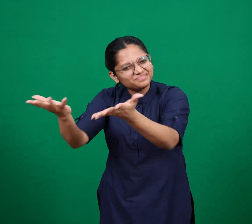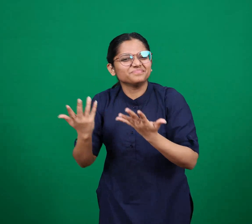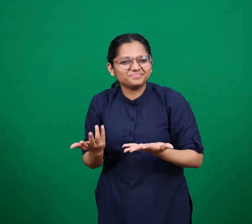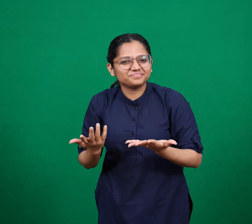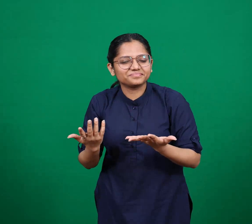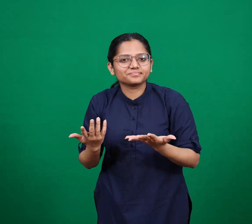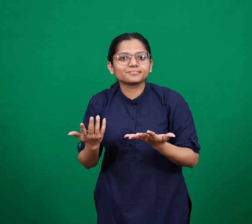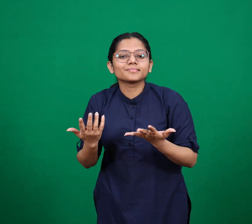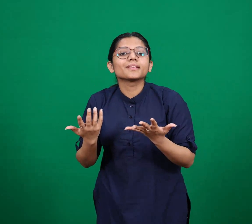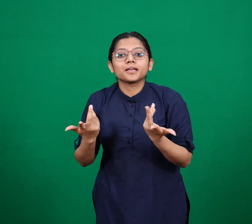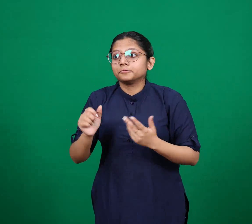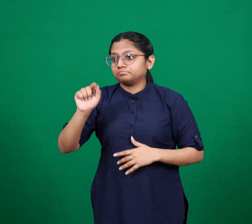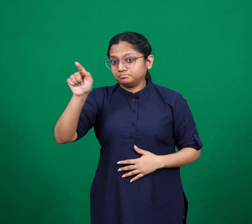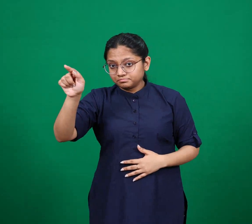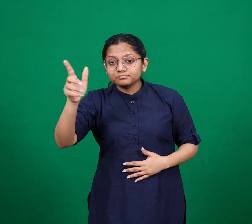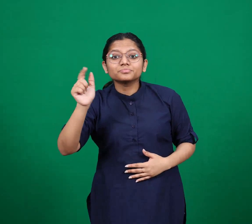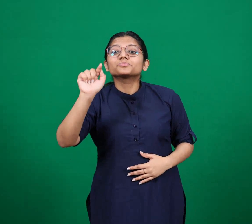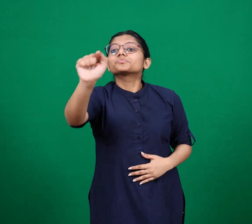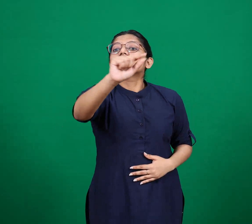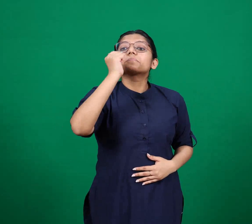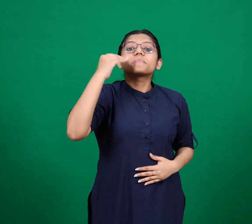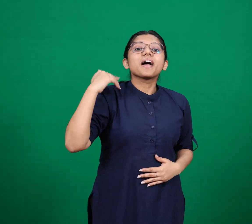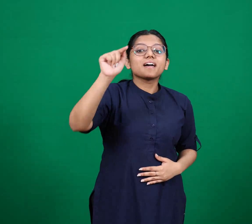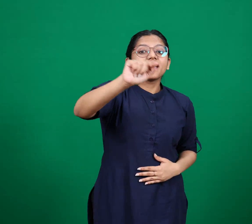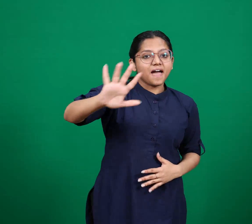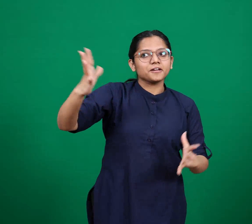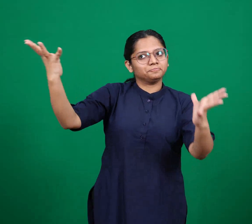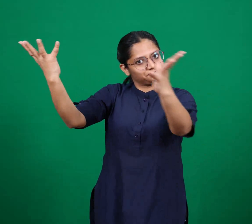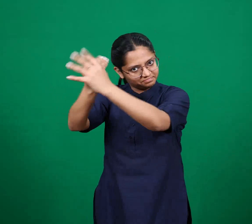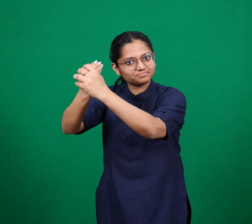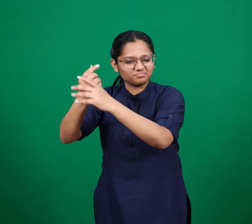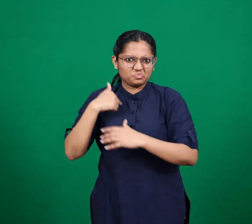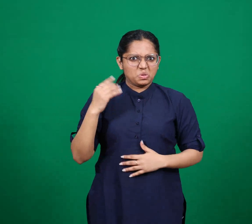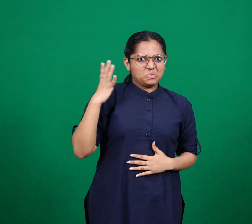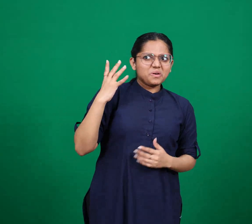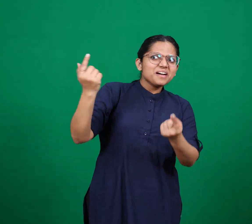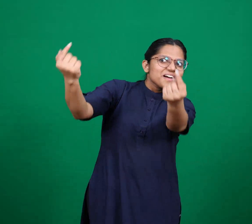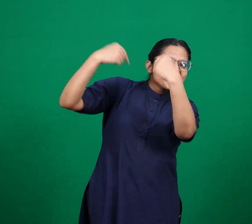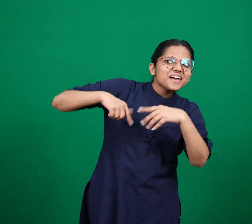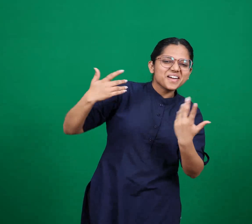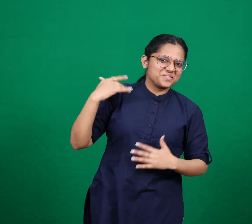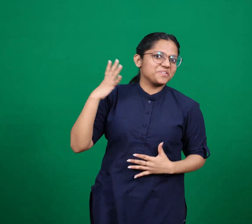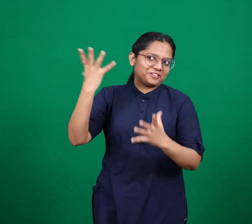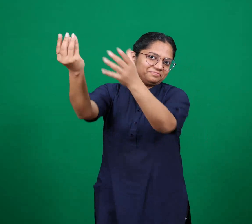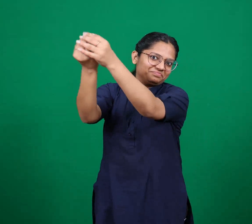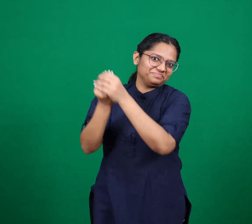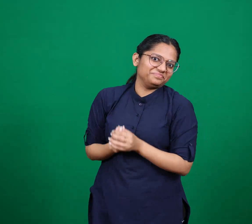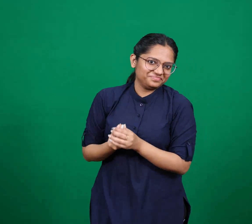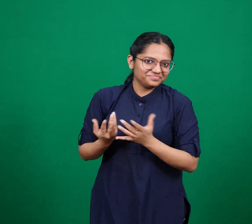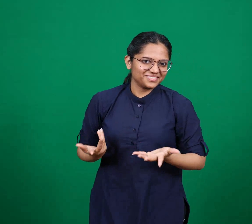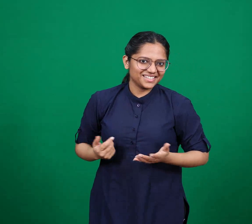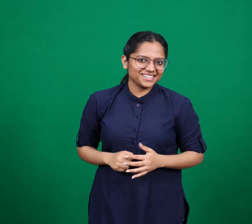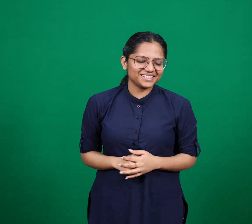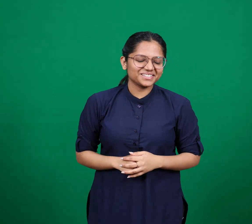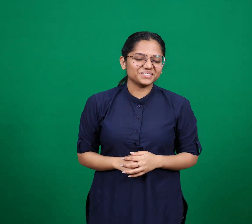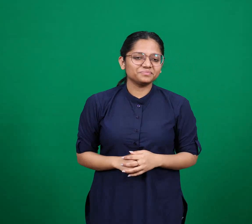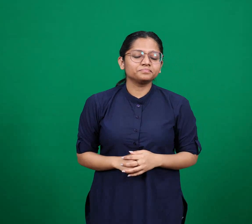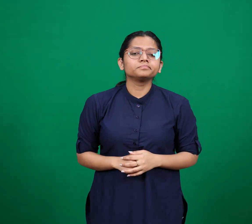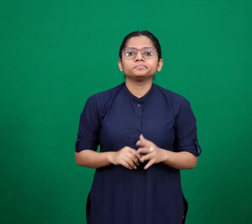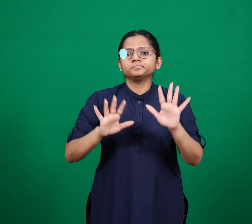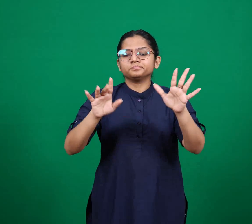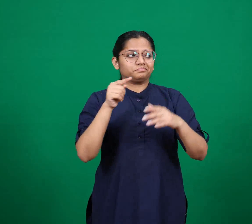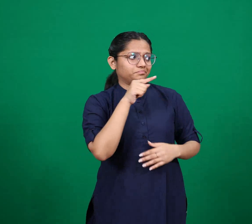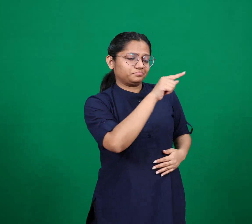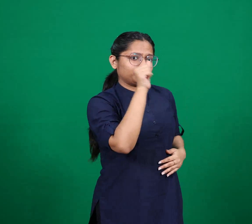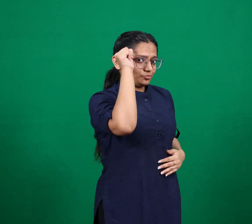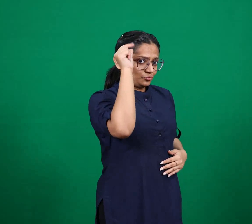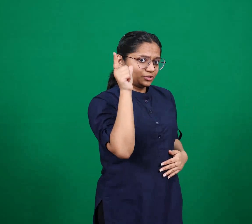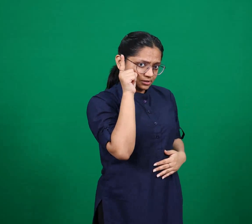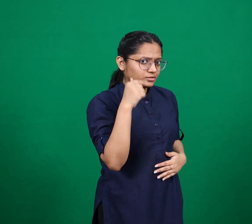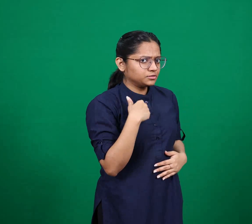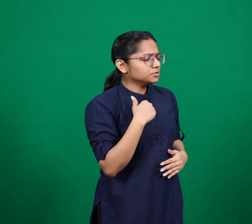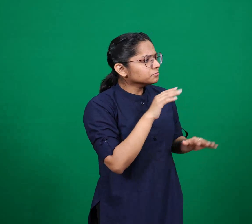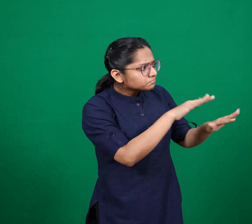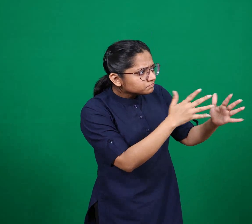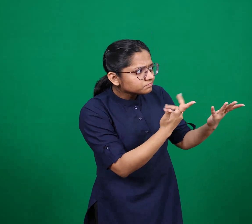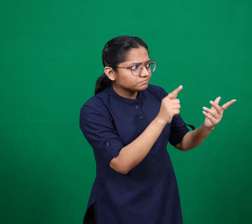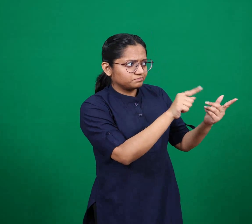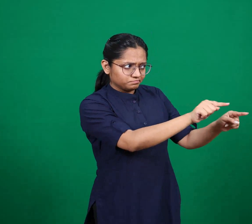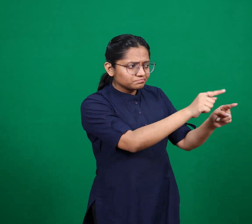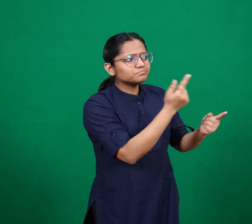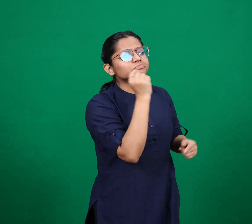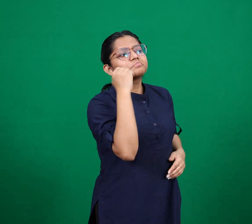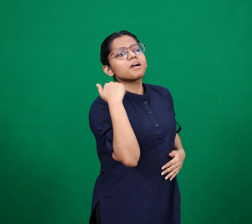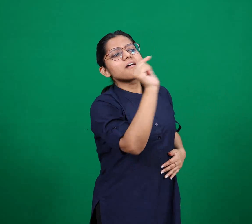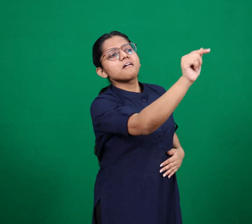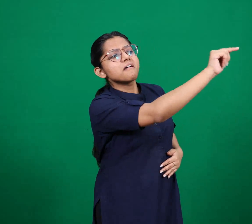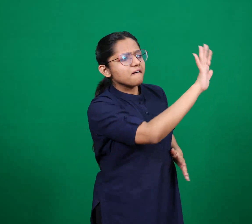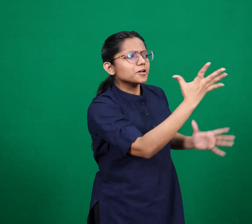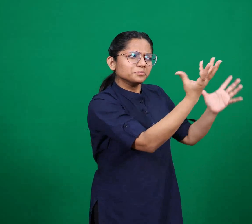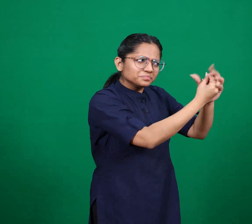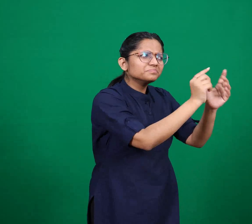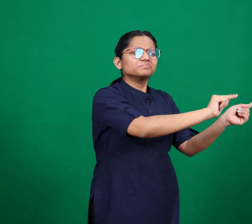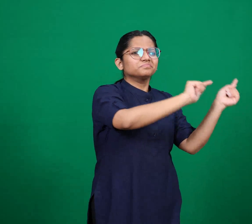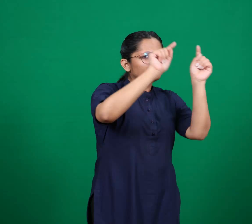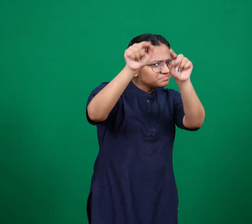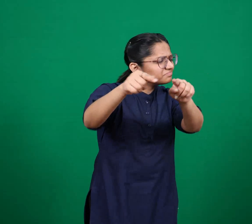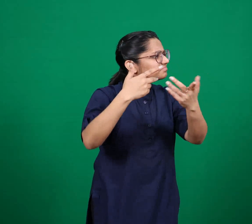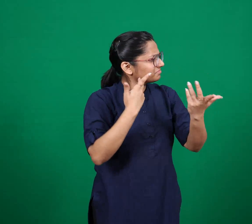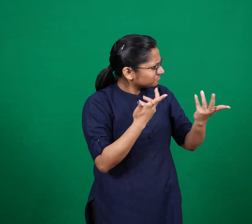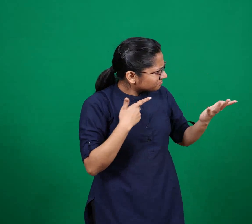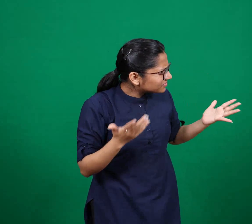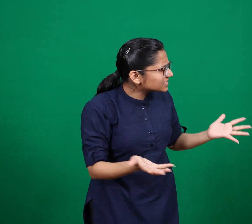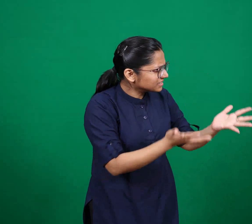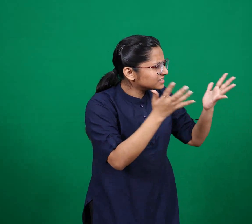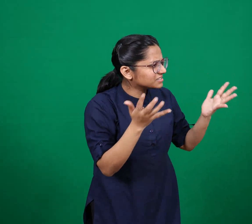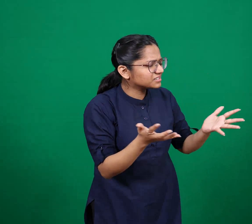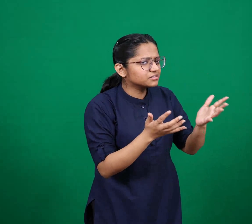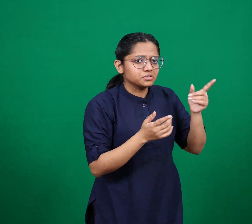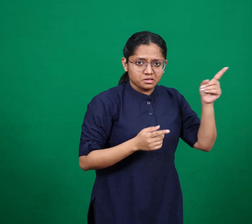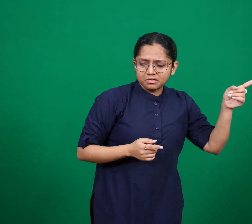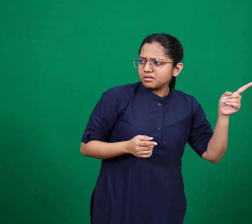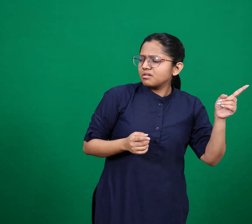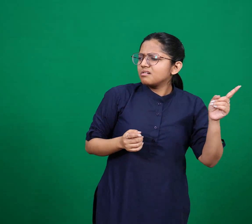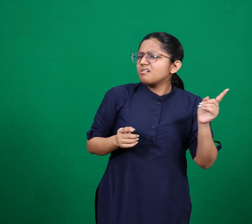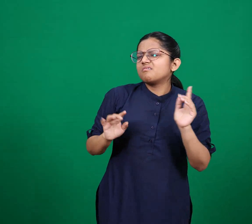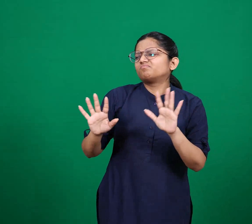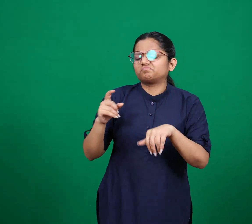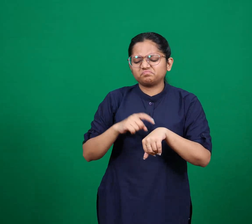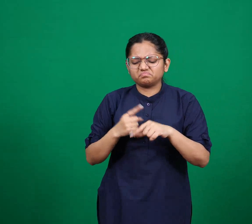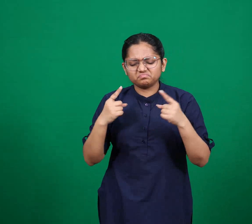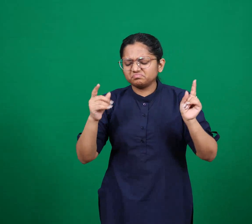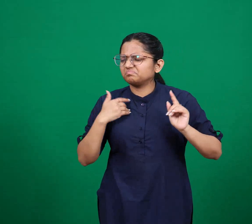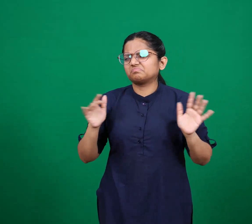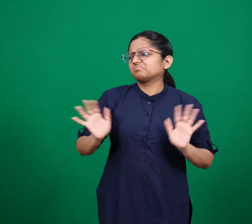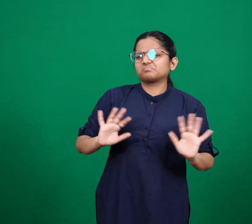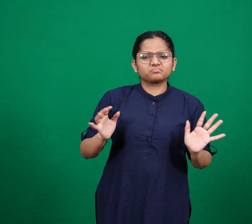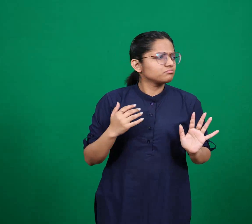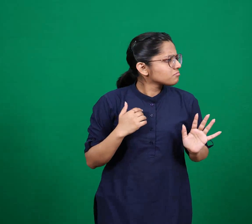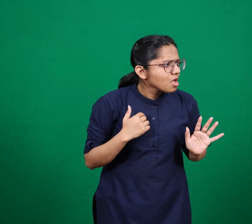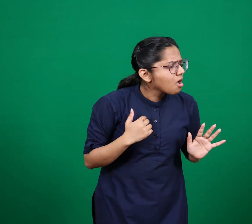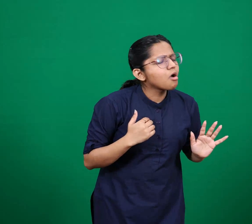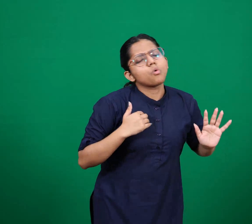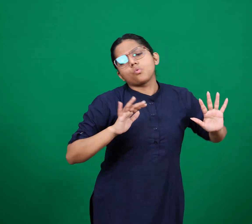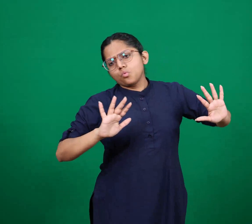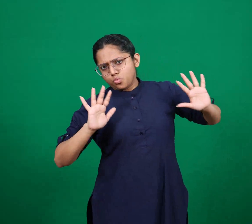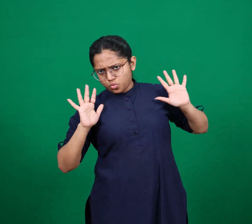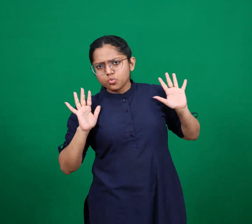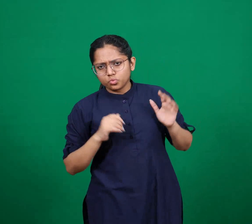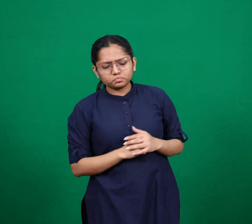Now about our brother Apollos: I strongly urged him to go to you with the brothers.